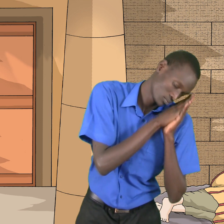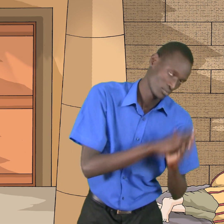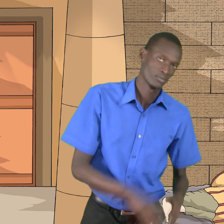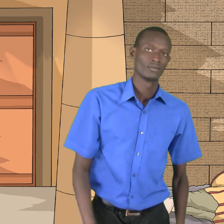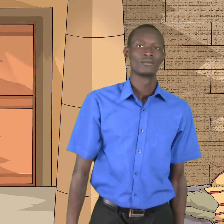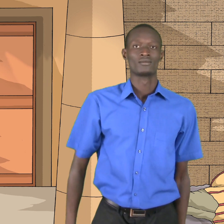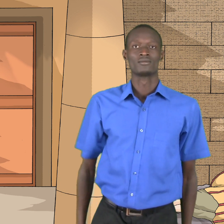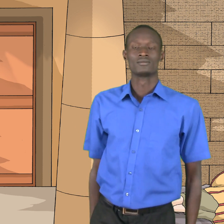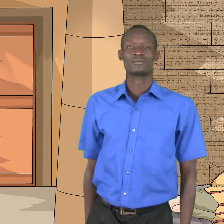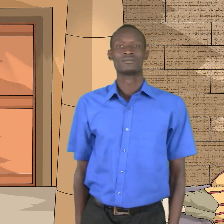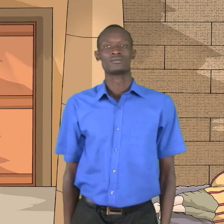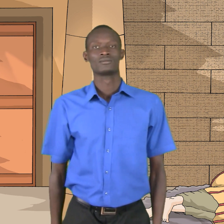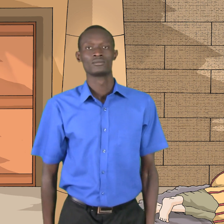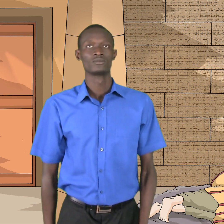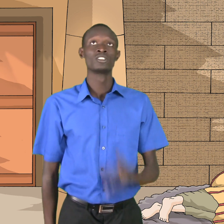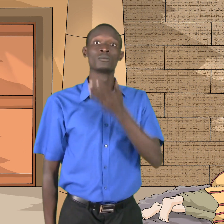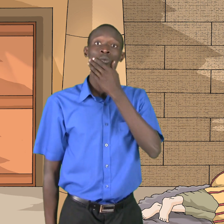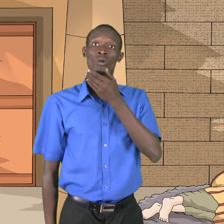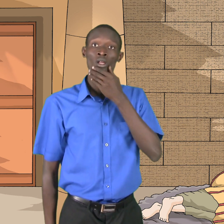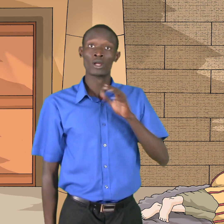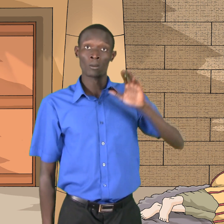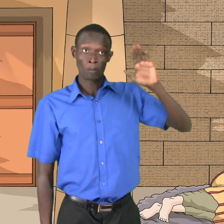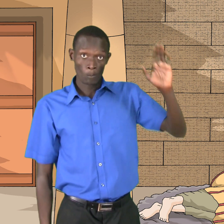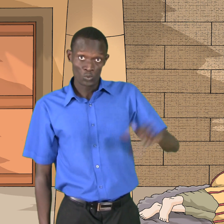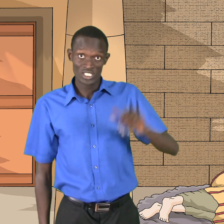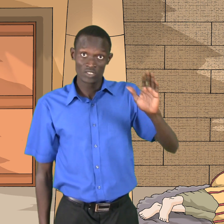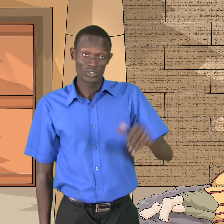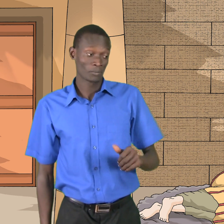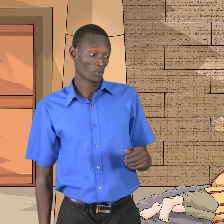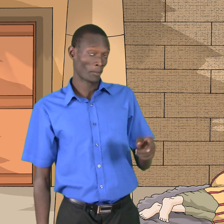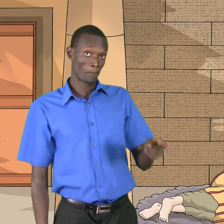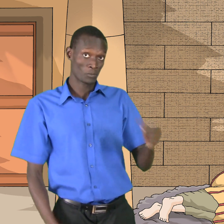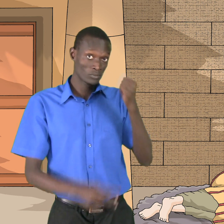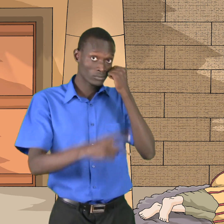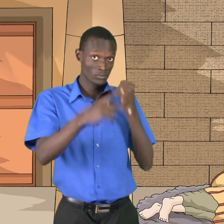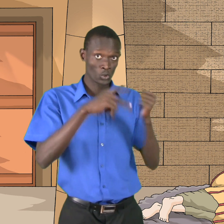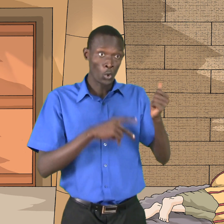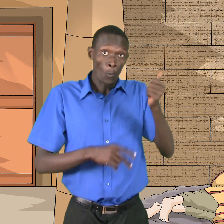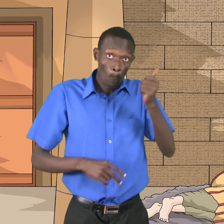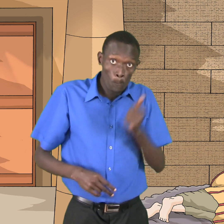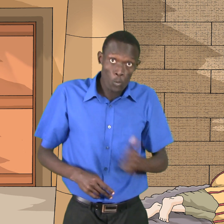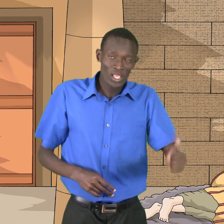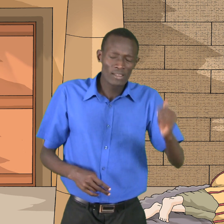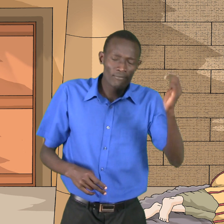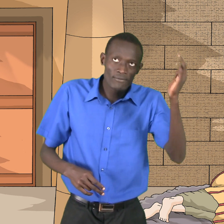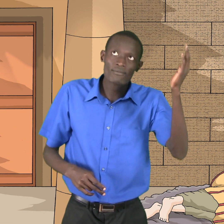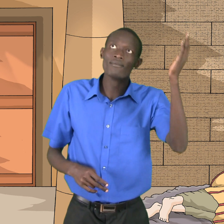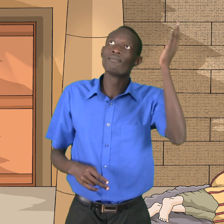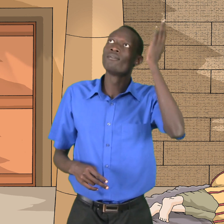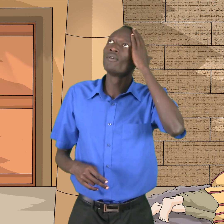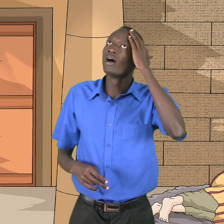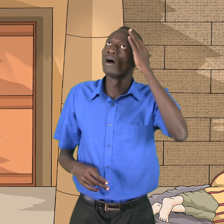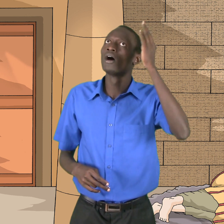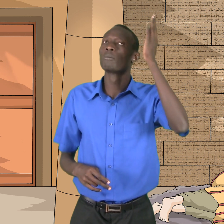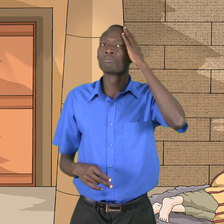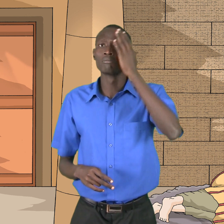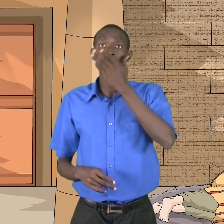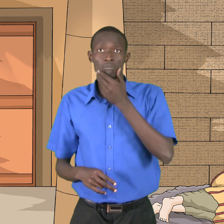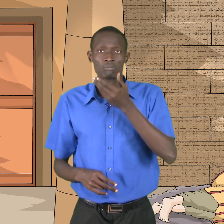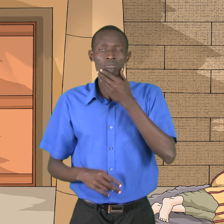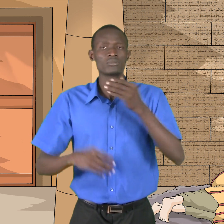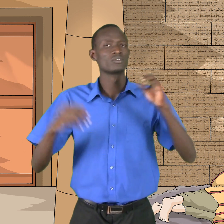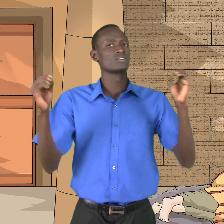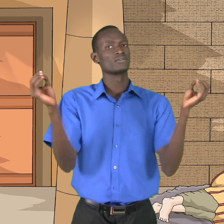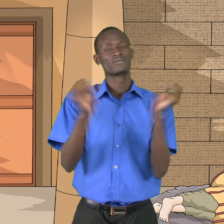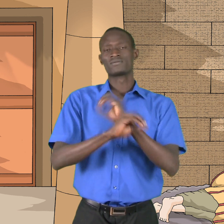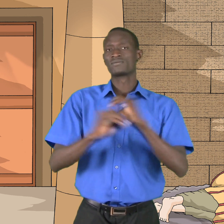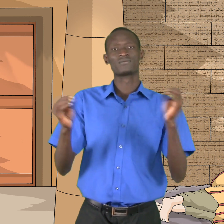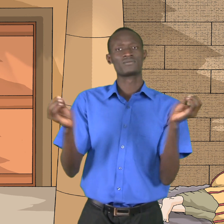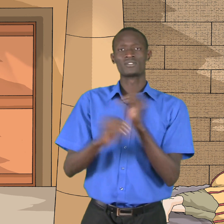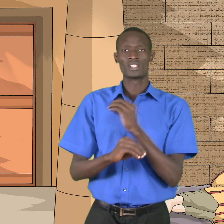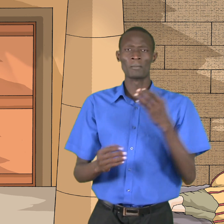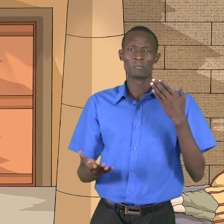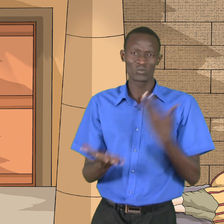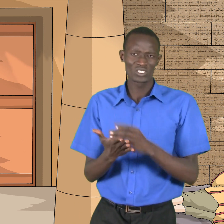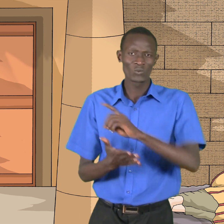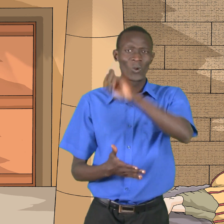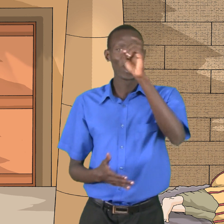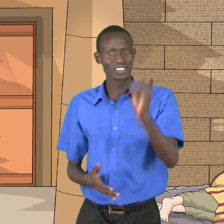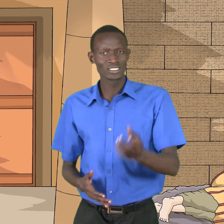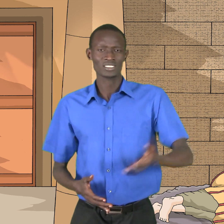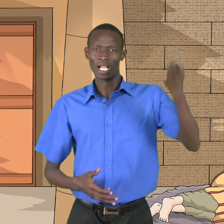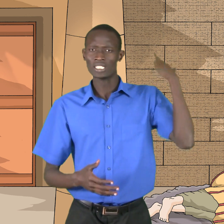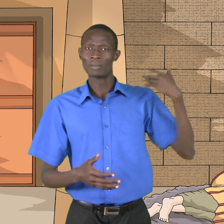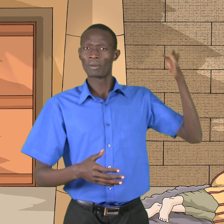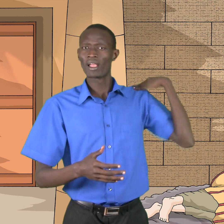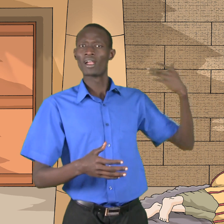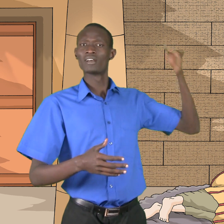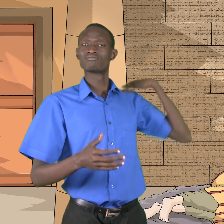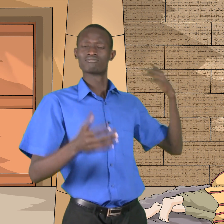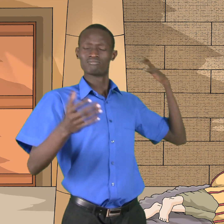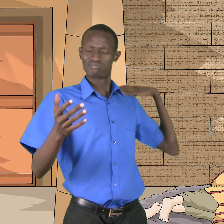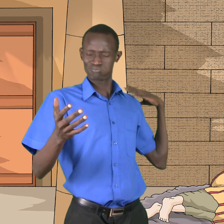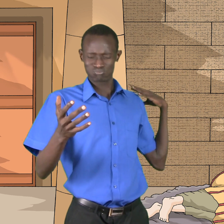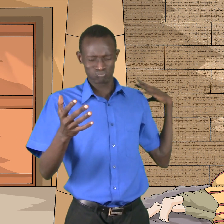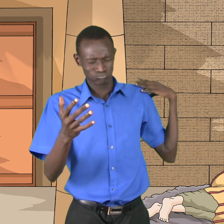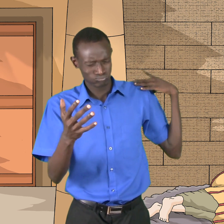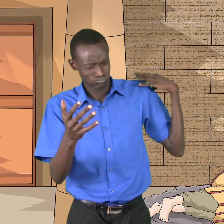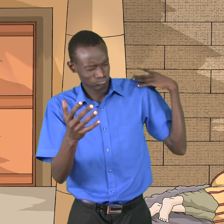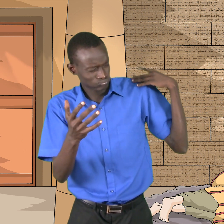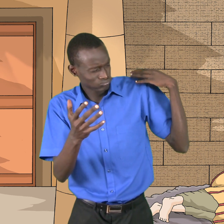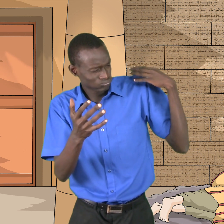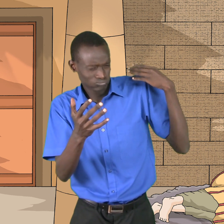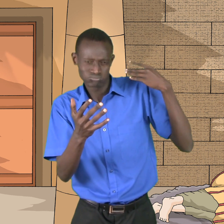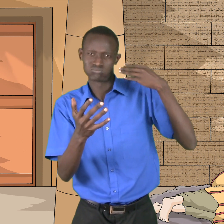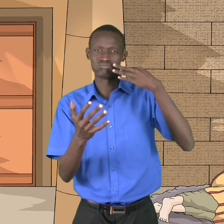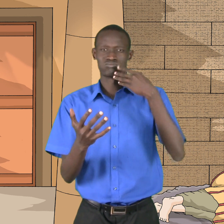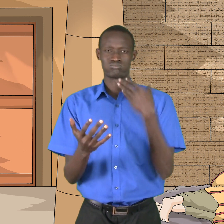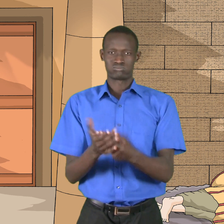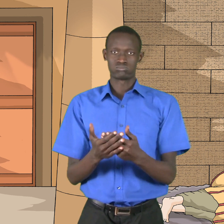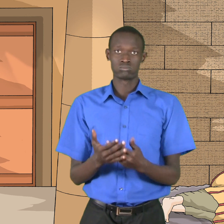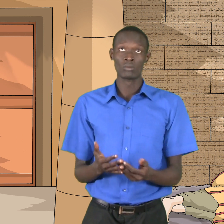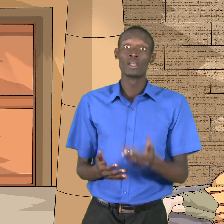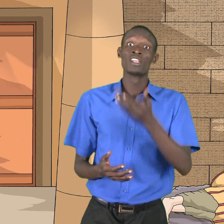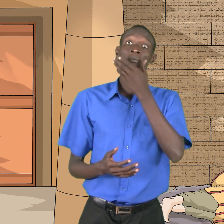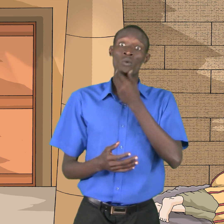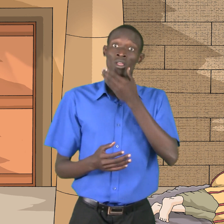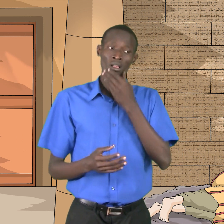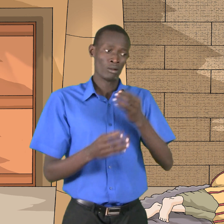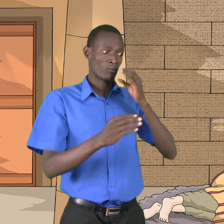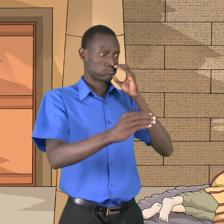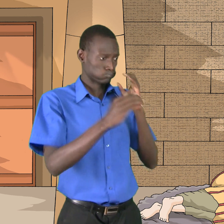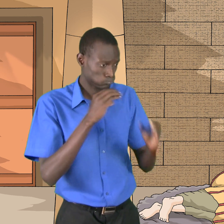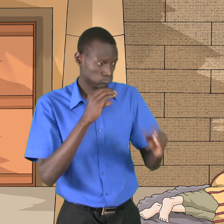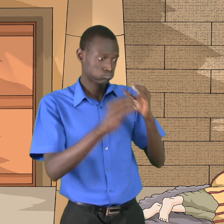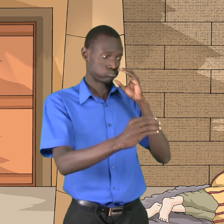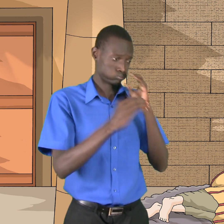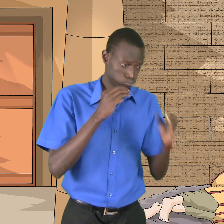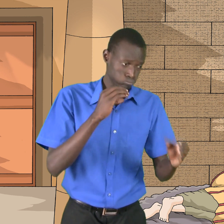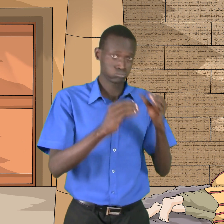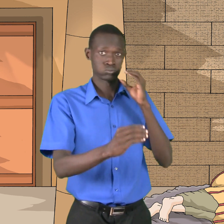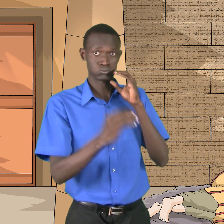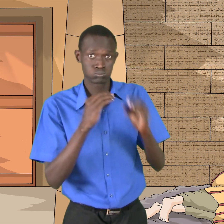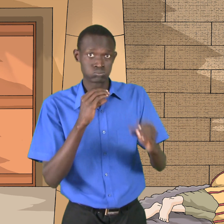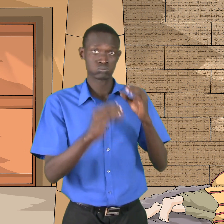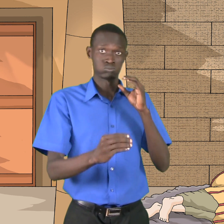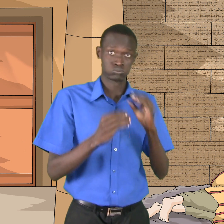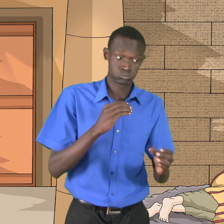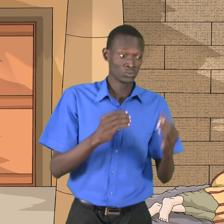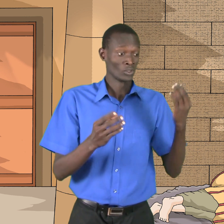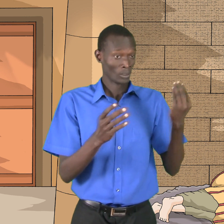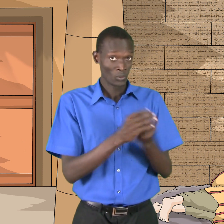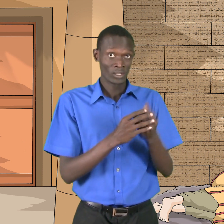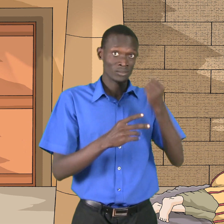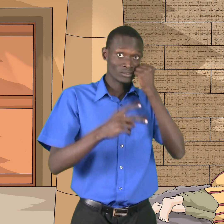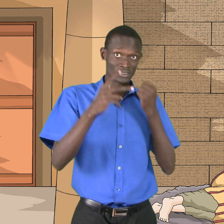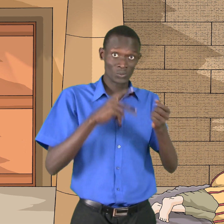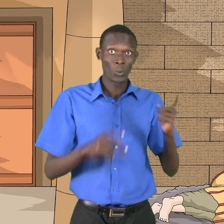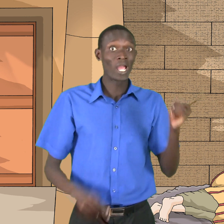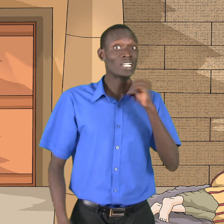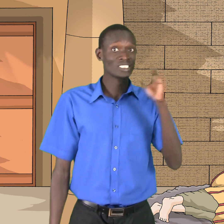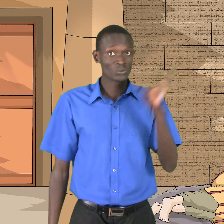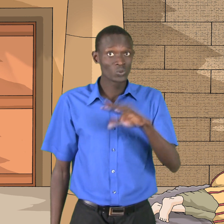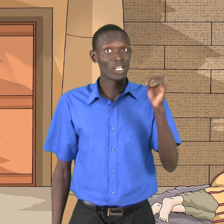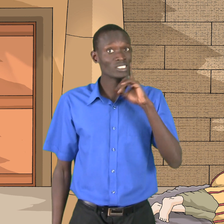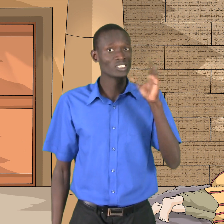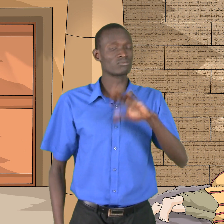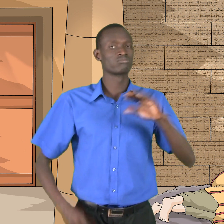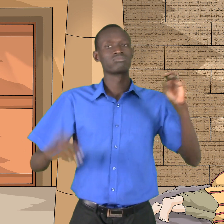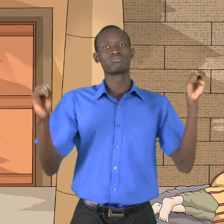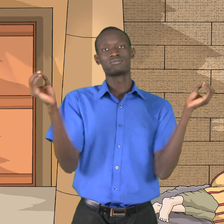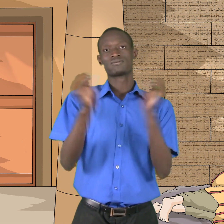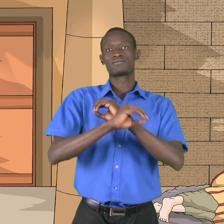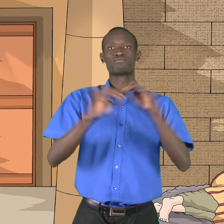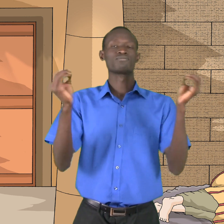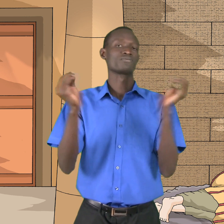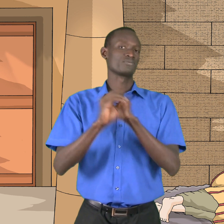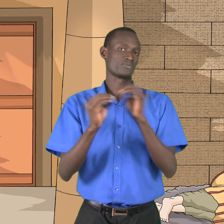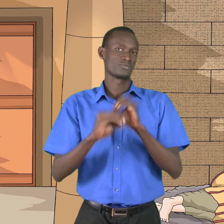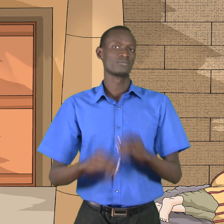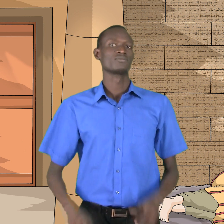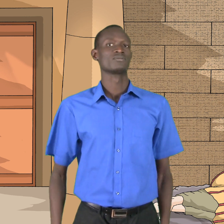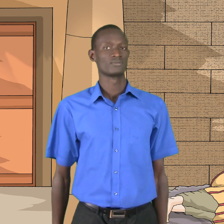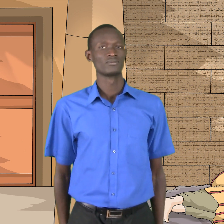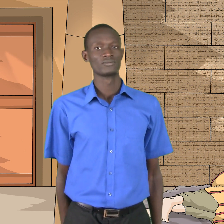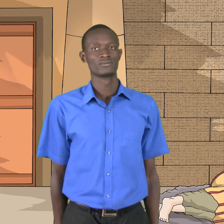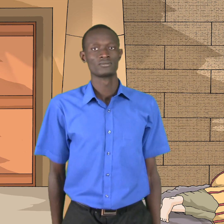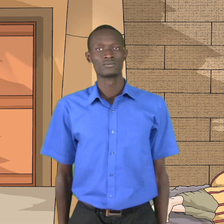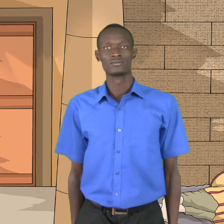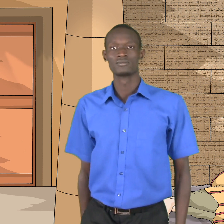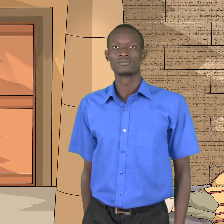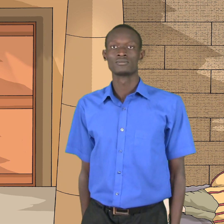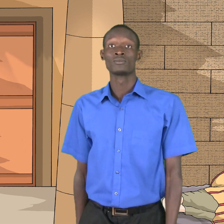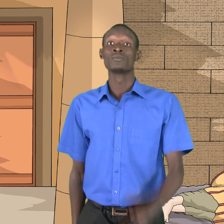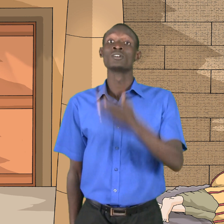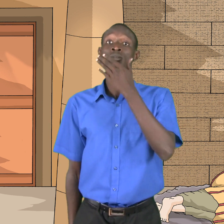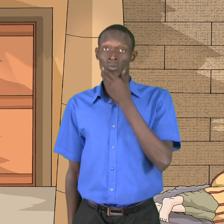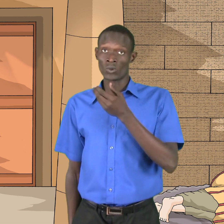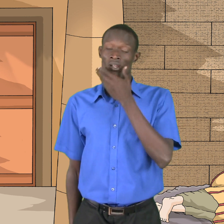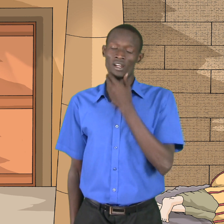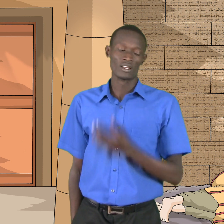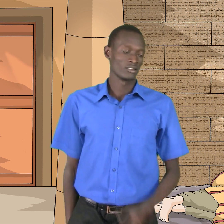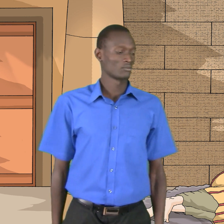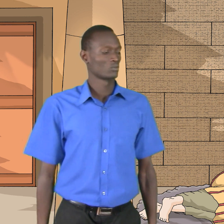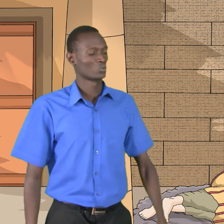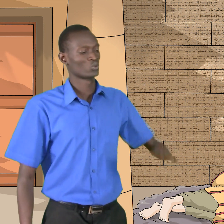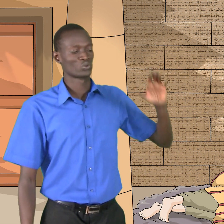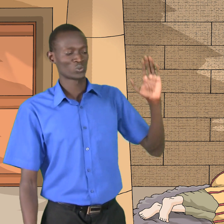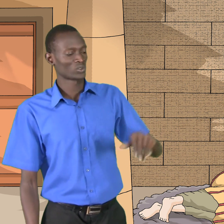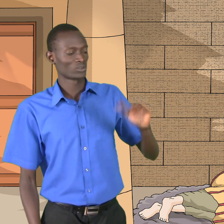Now Samuel did not yet know the LORD, because the word of the LORD had not yet been revealed to him.